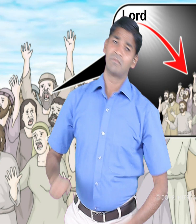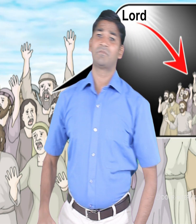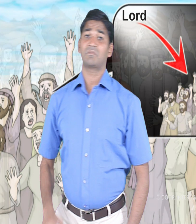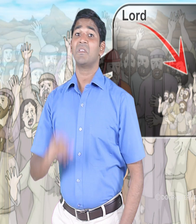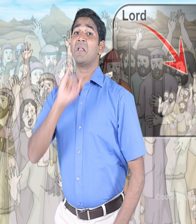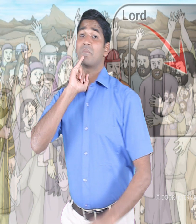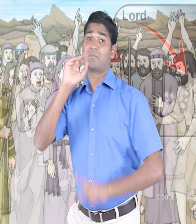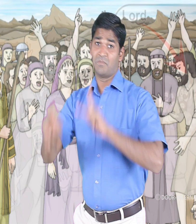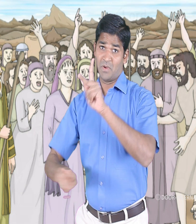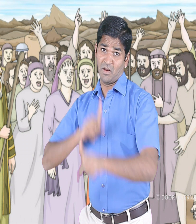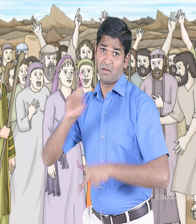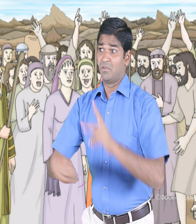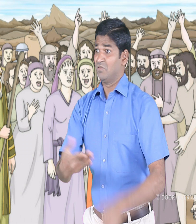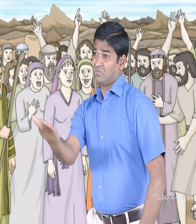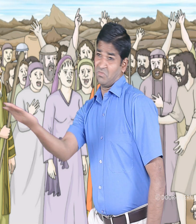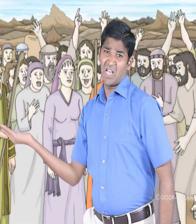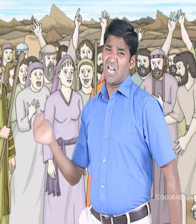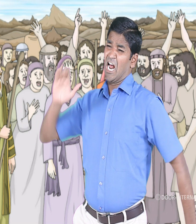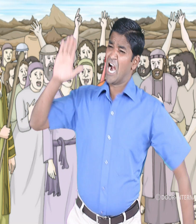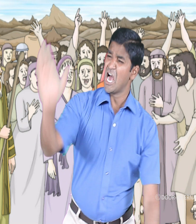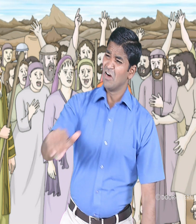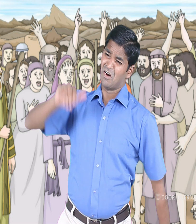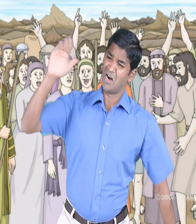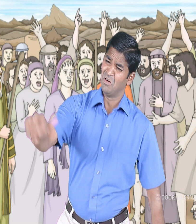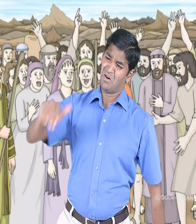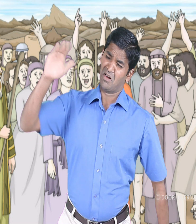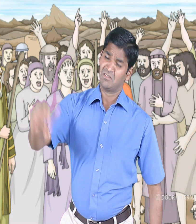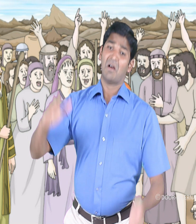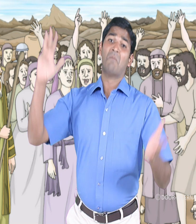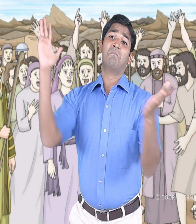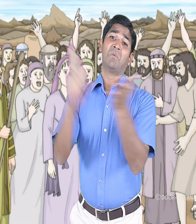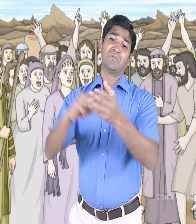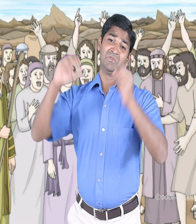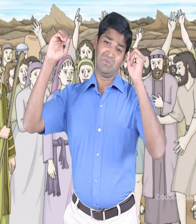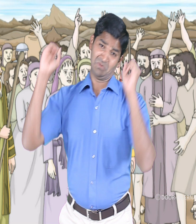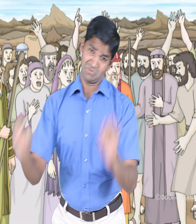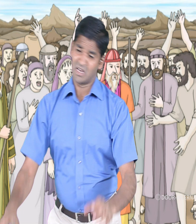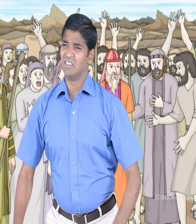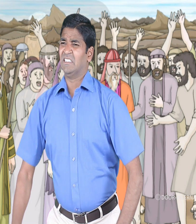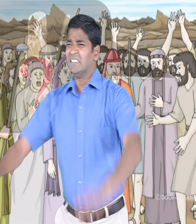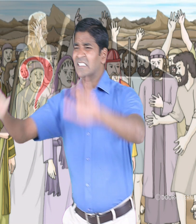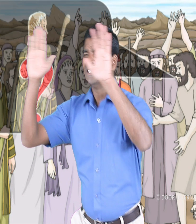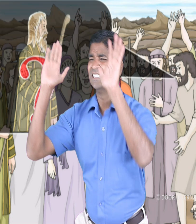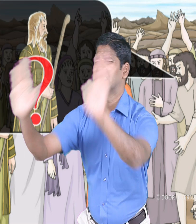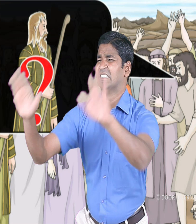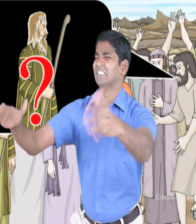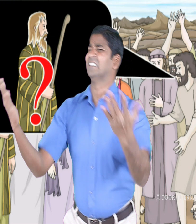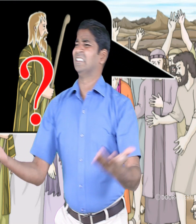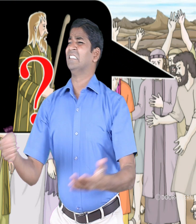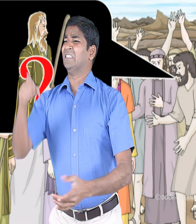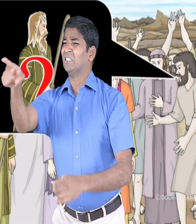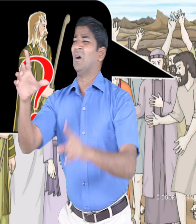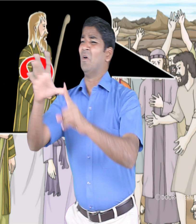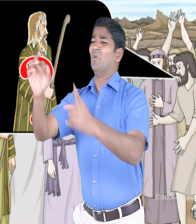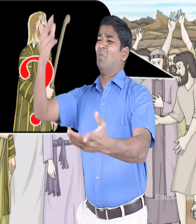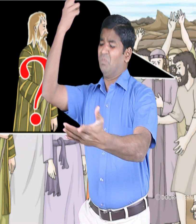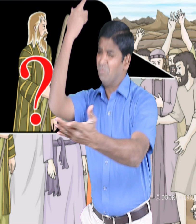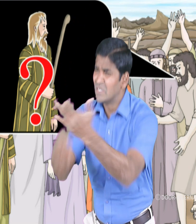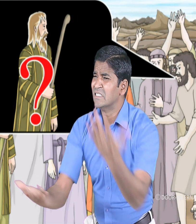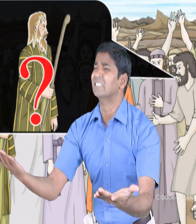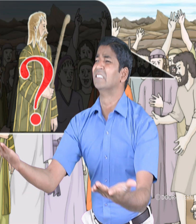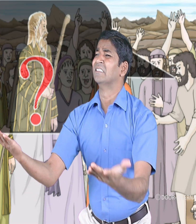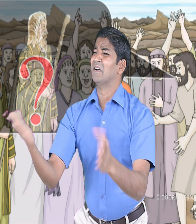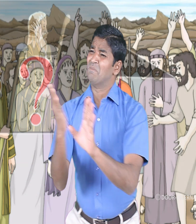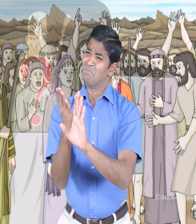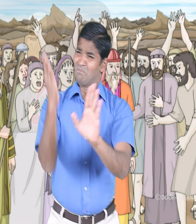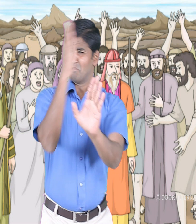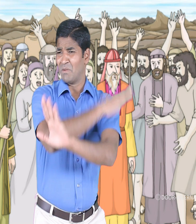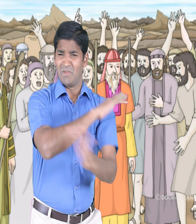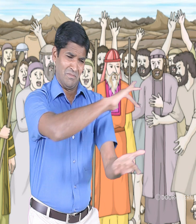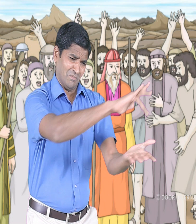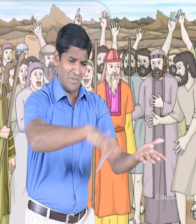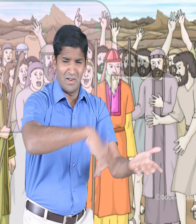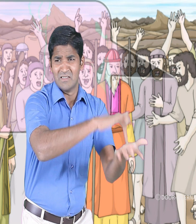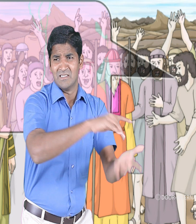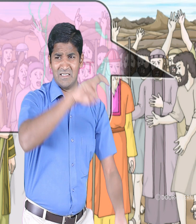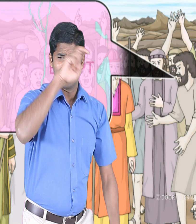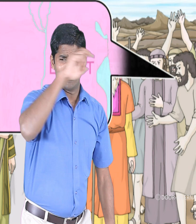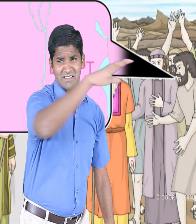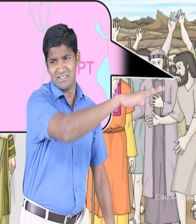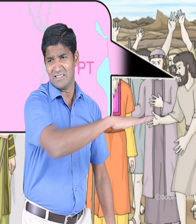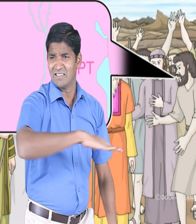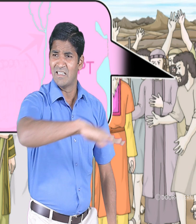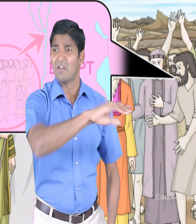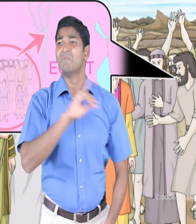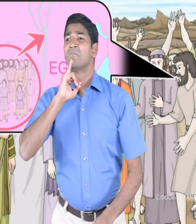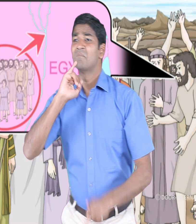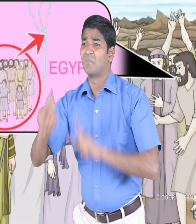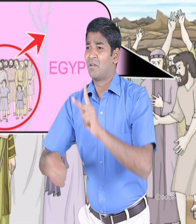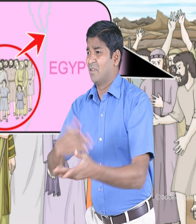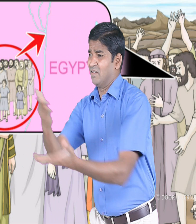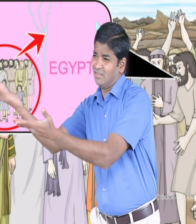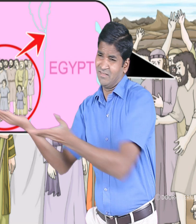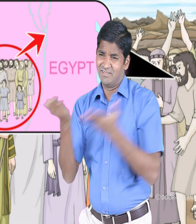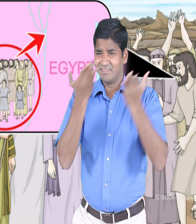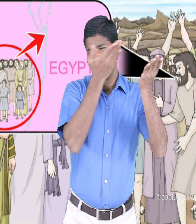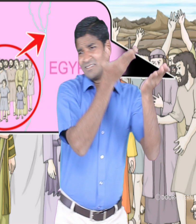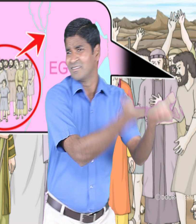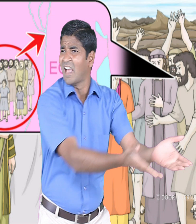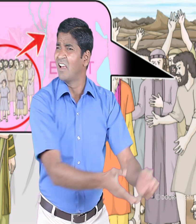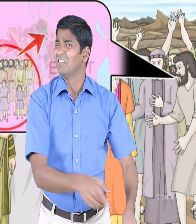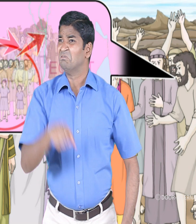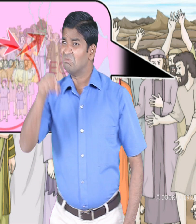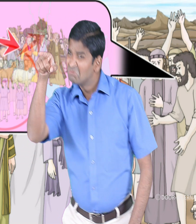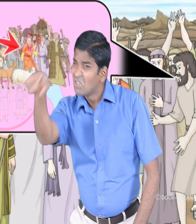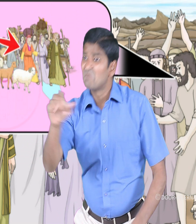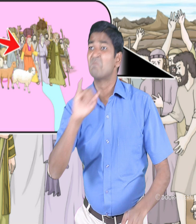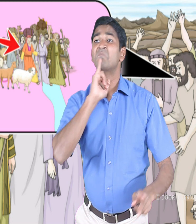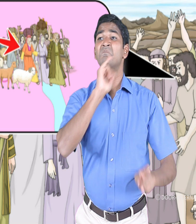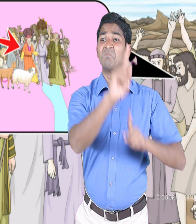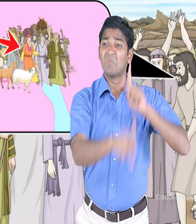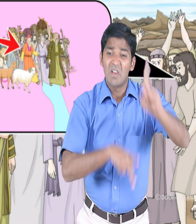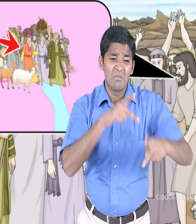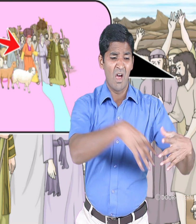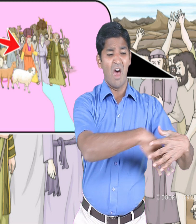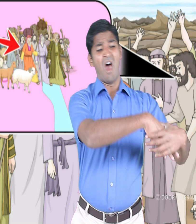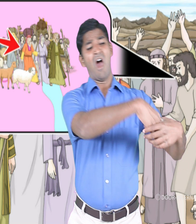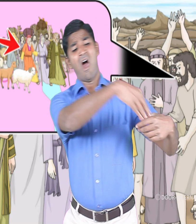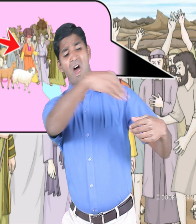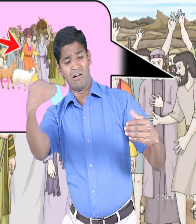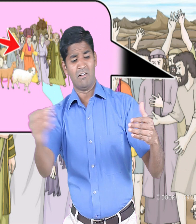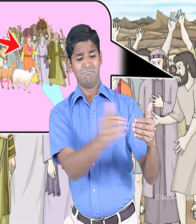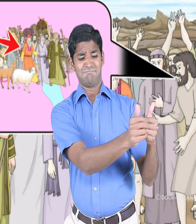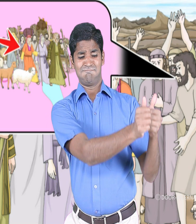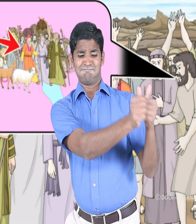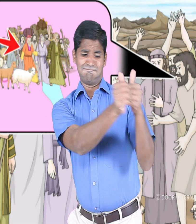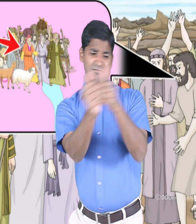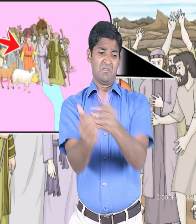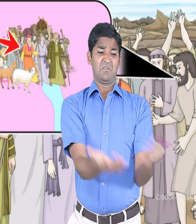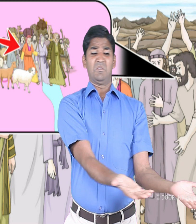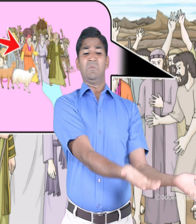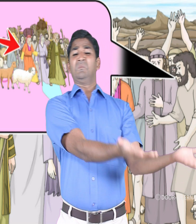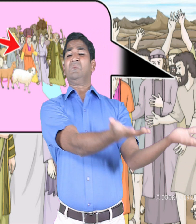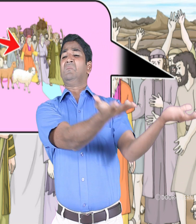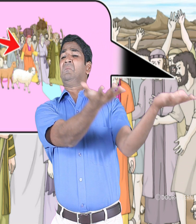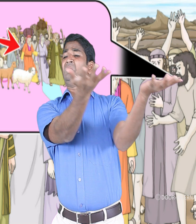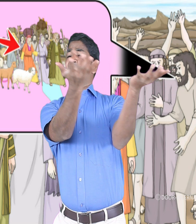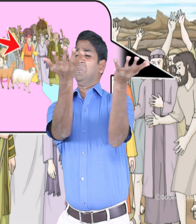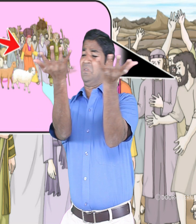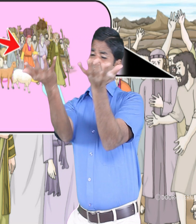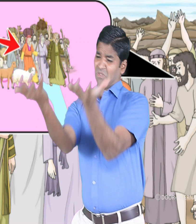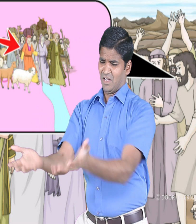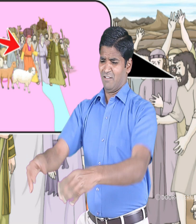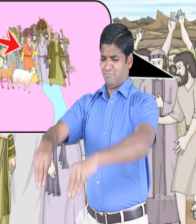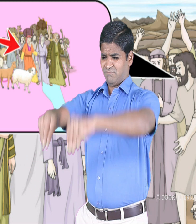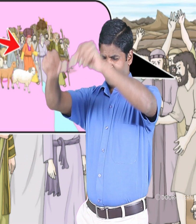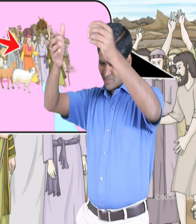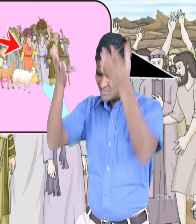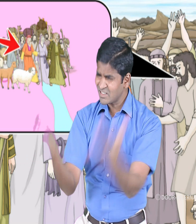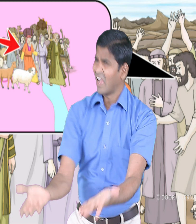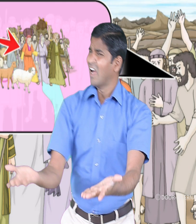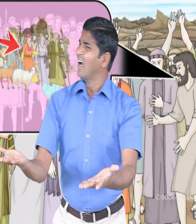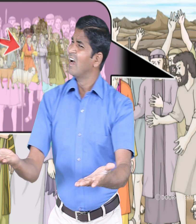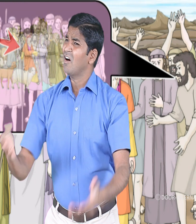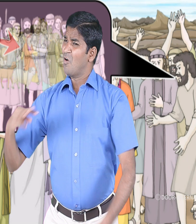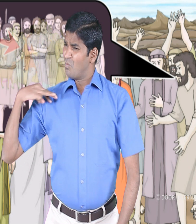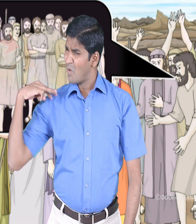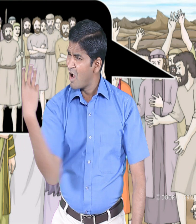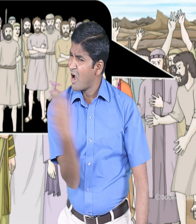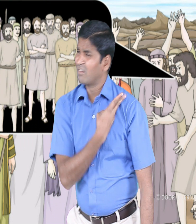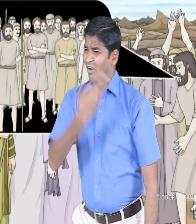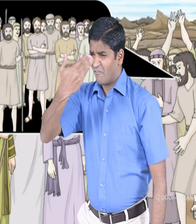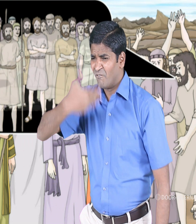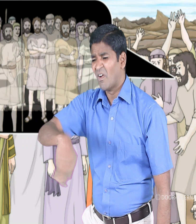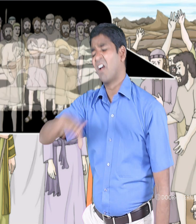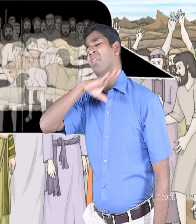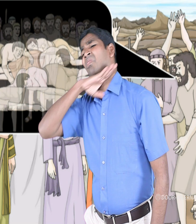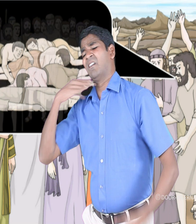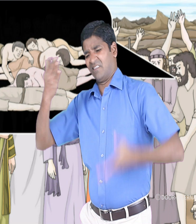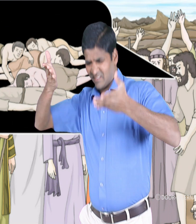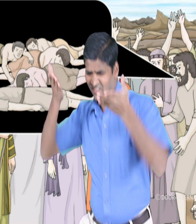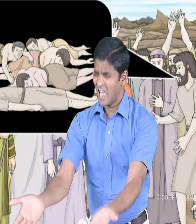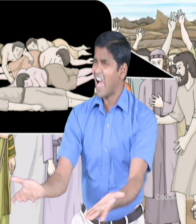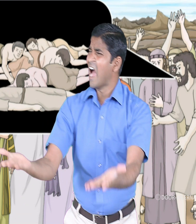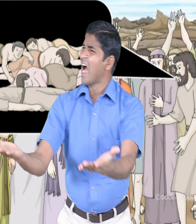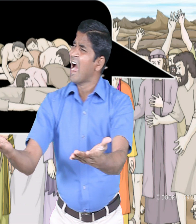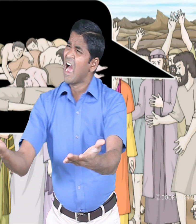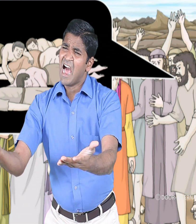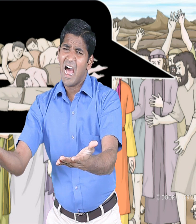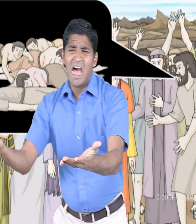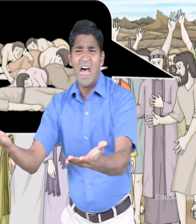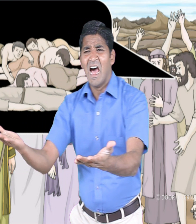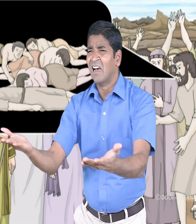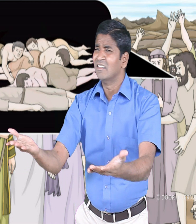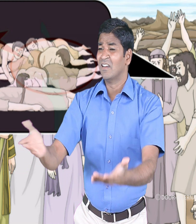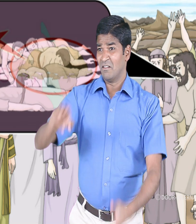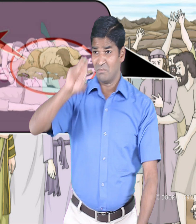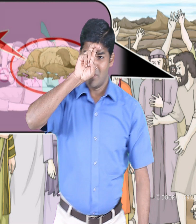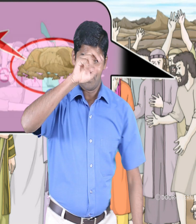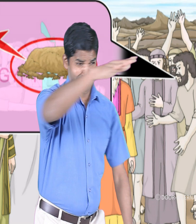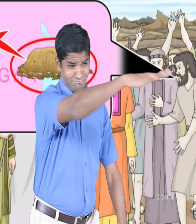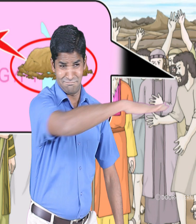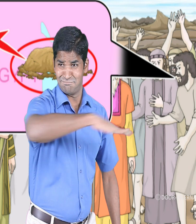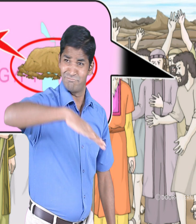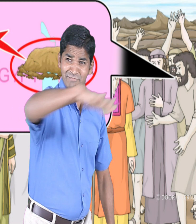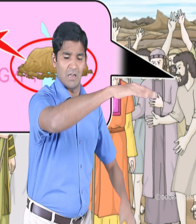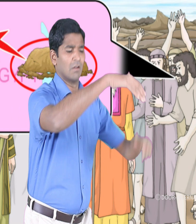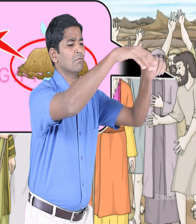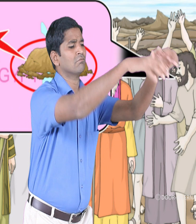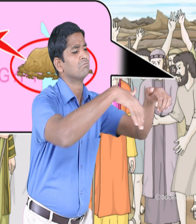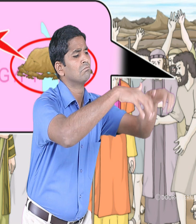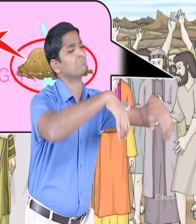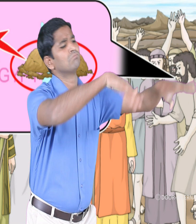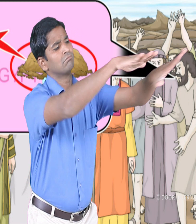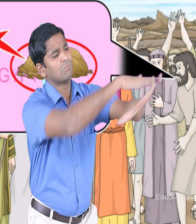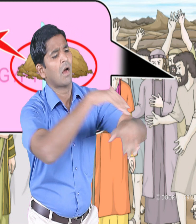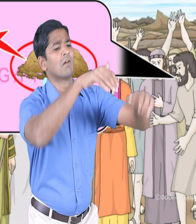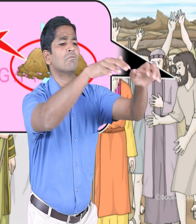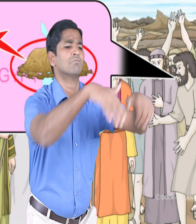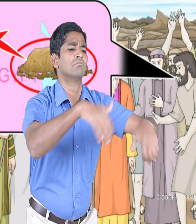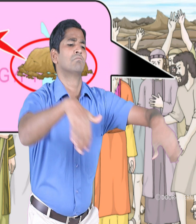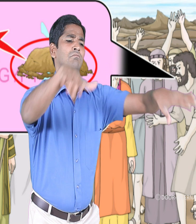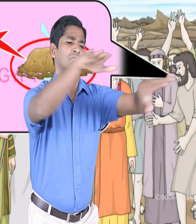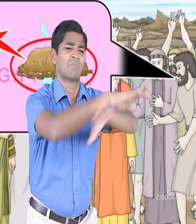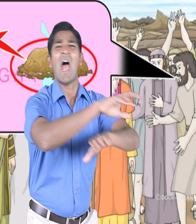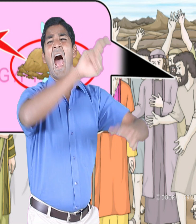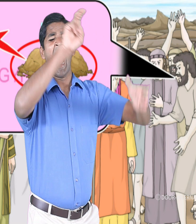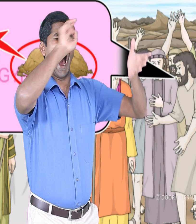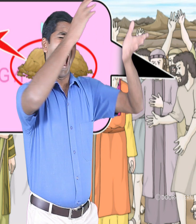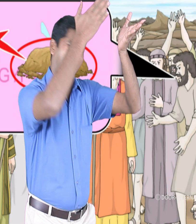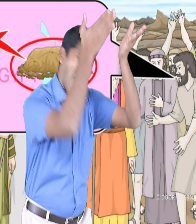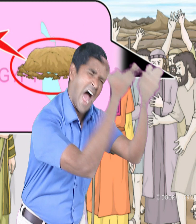They said to Moses, “Was it because there were no graves in Egypt that you brought us into the wilderness to die?